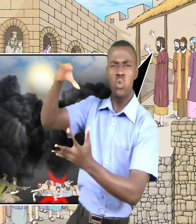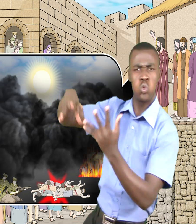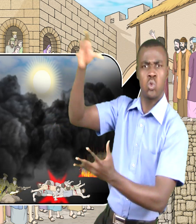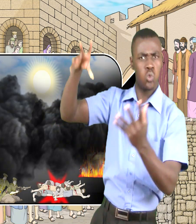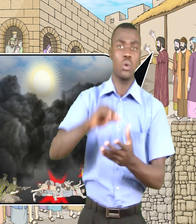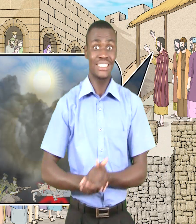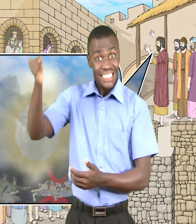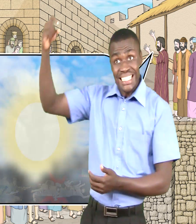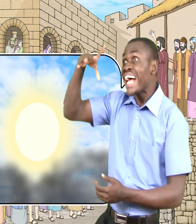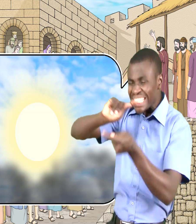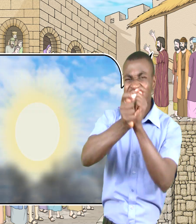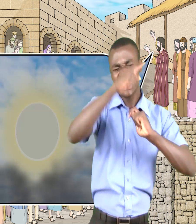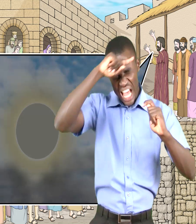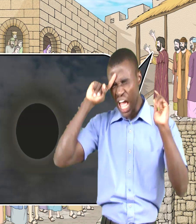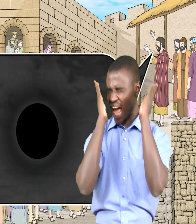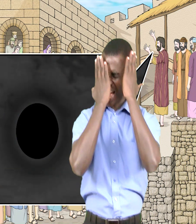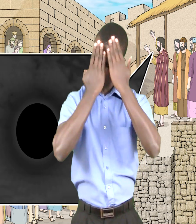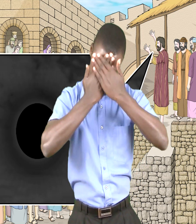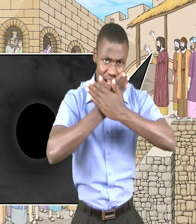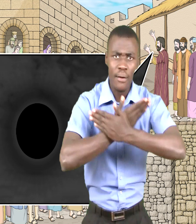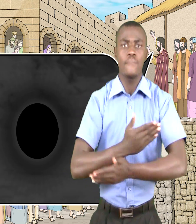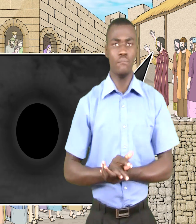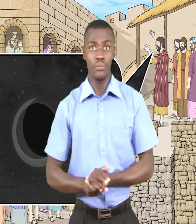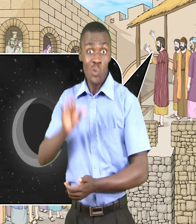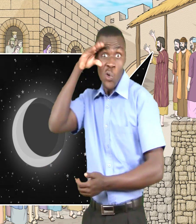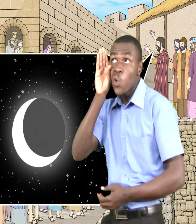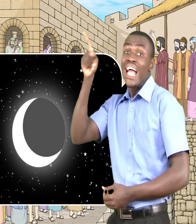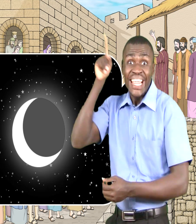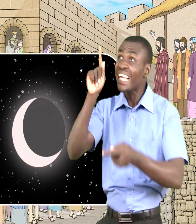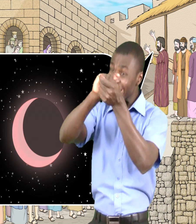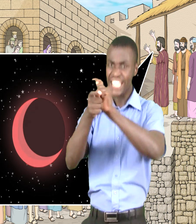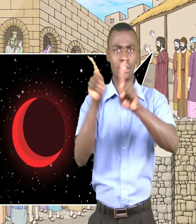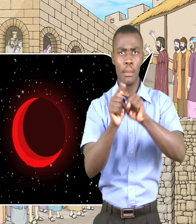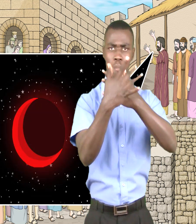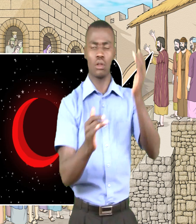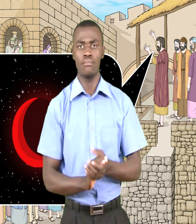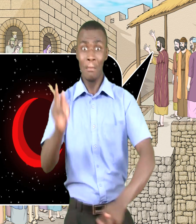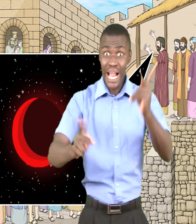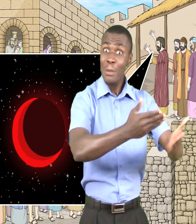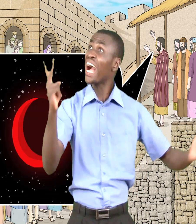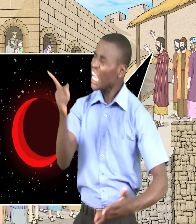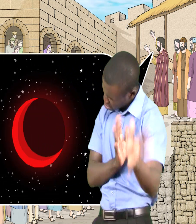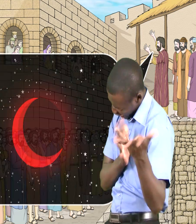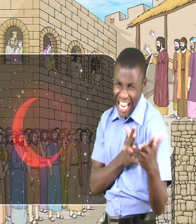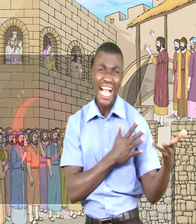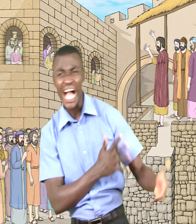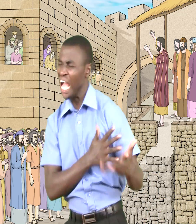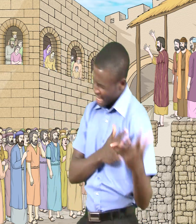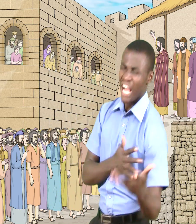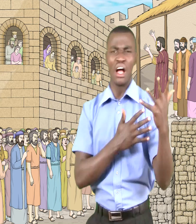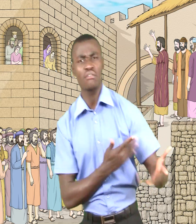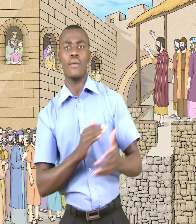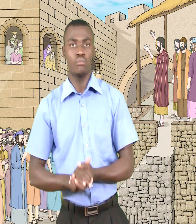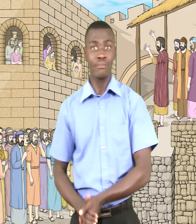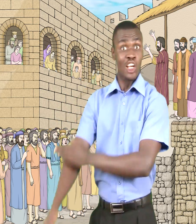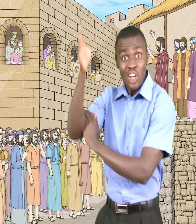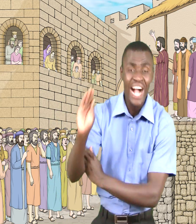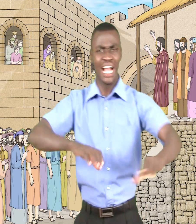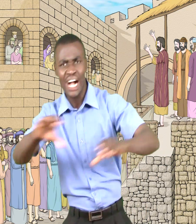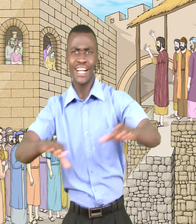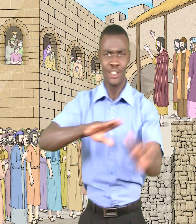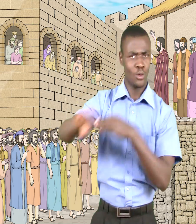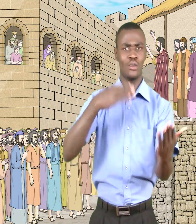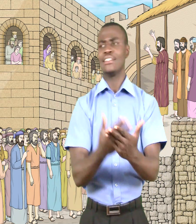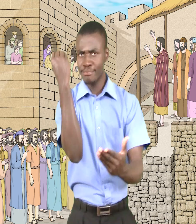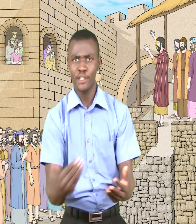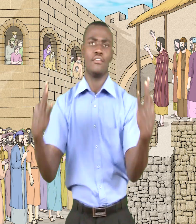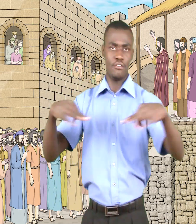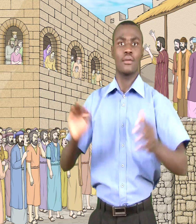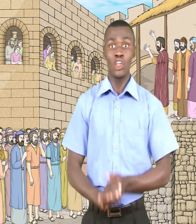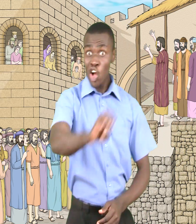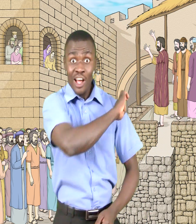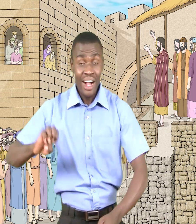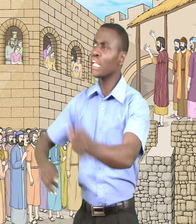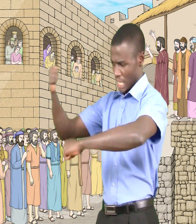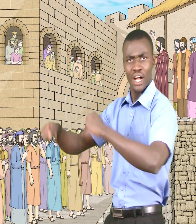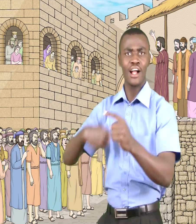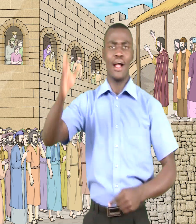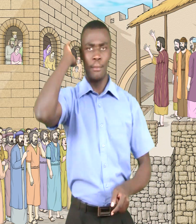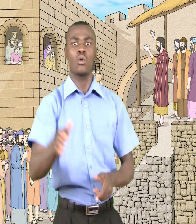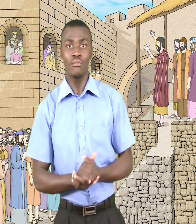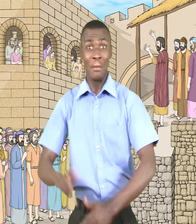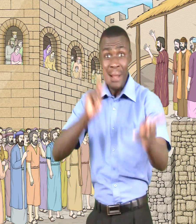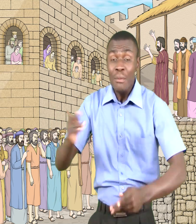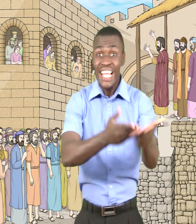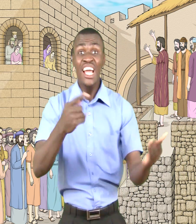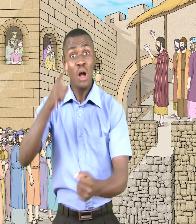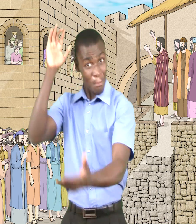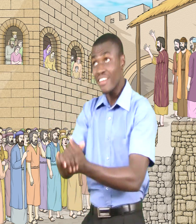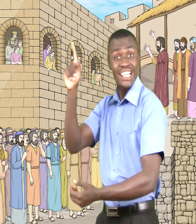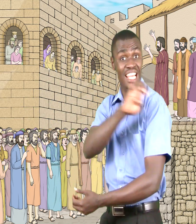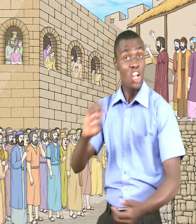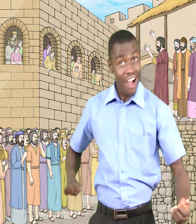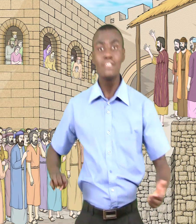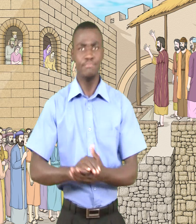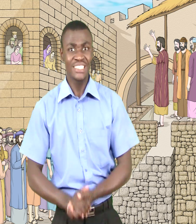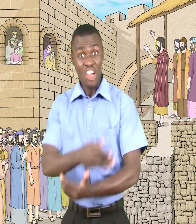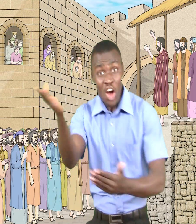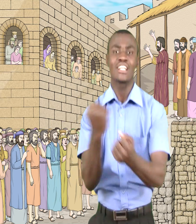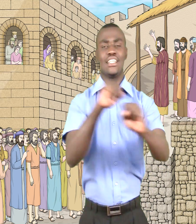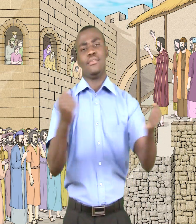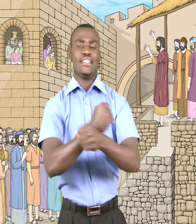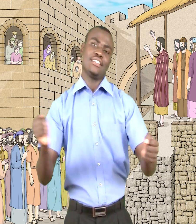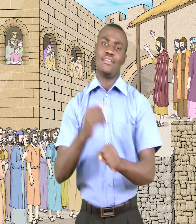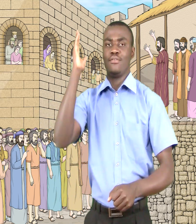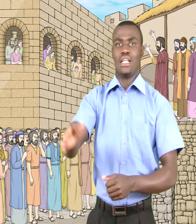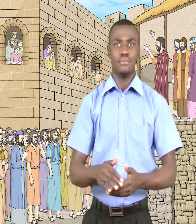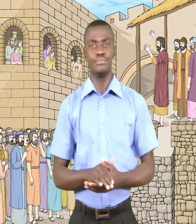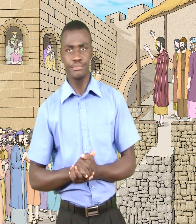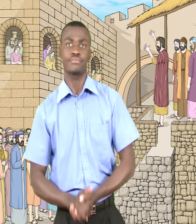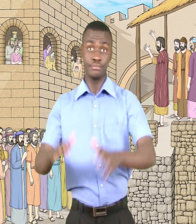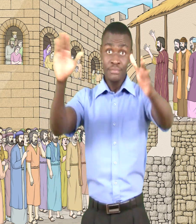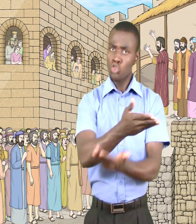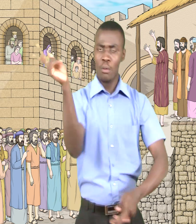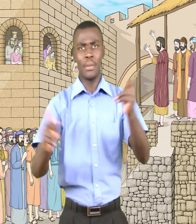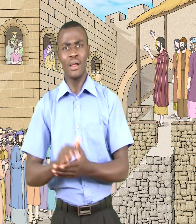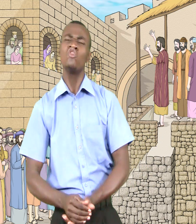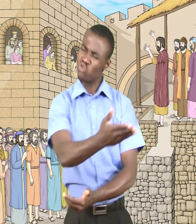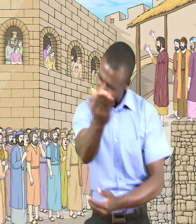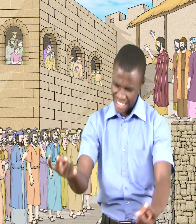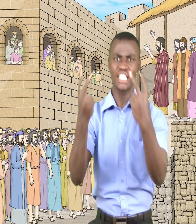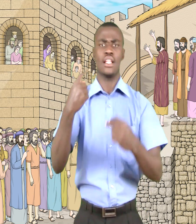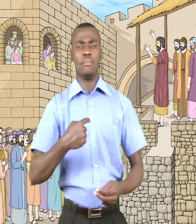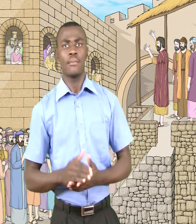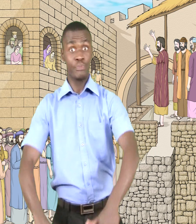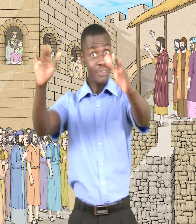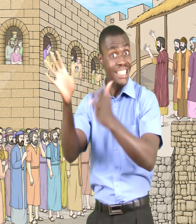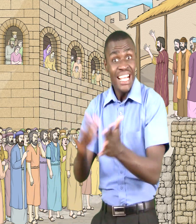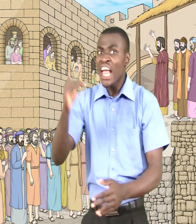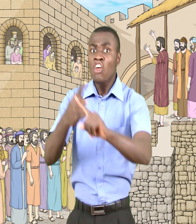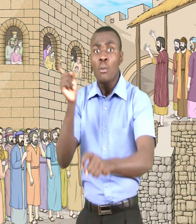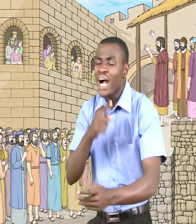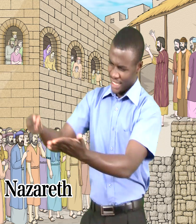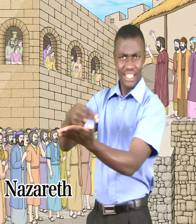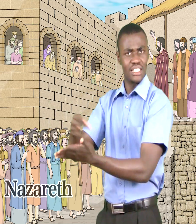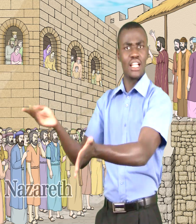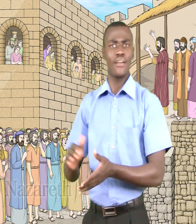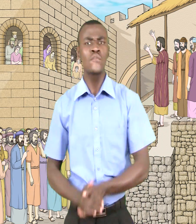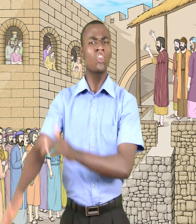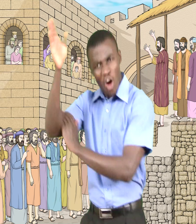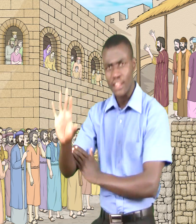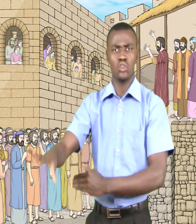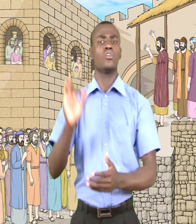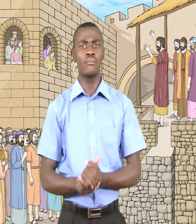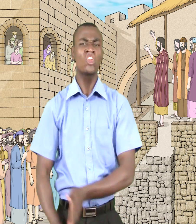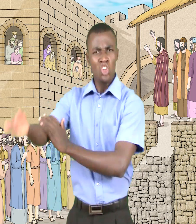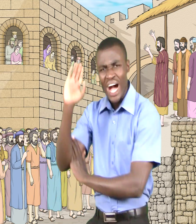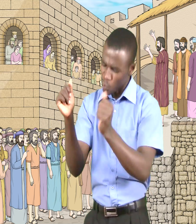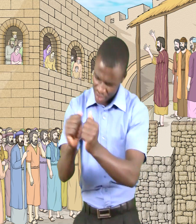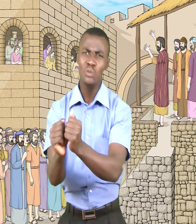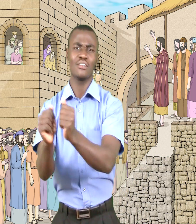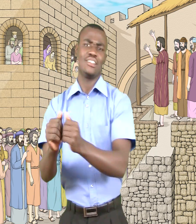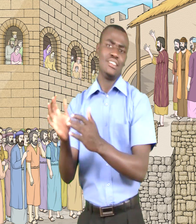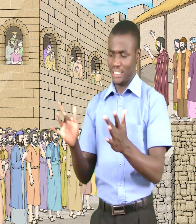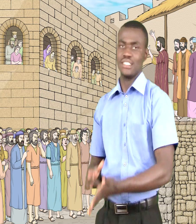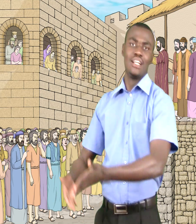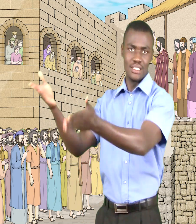The sun will be turned to darkness, and the moon to blood, before the coming of the great and glorious Day of the Lord. And everyone who calls on the name of the Lord will be saved.’ Men of Israel, listen to this message: Jesus of Nazareth was a man certified by God to you by miracles, wonders, and signs, which God did among you through Him, as you yourselves know.